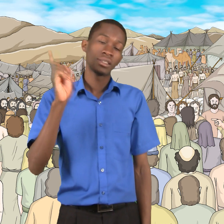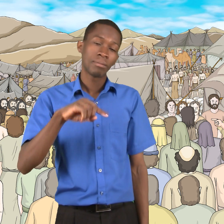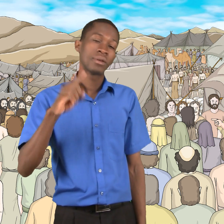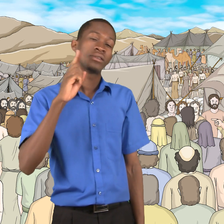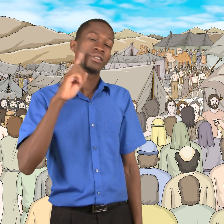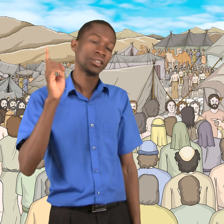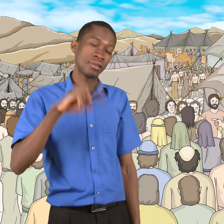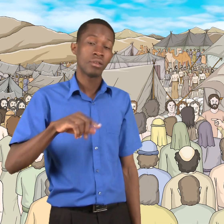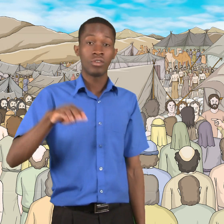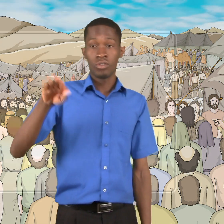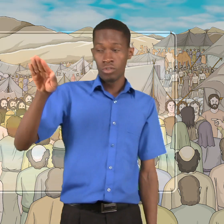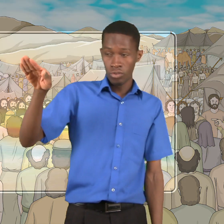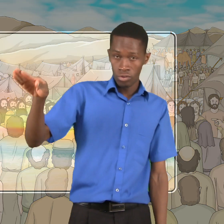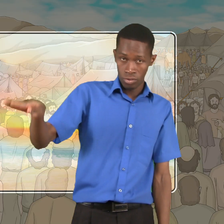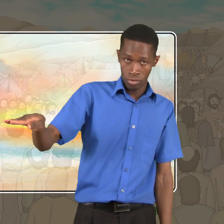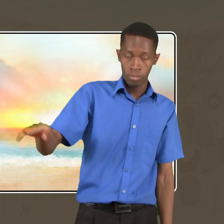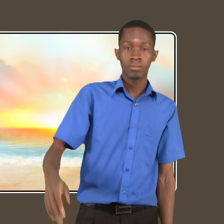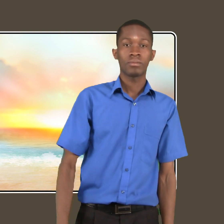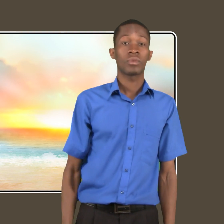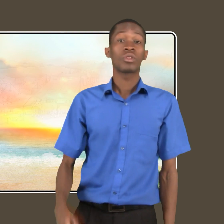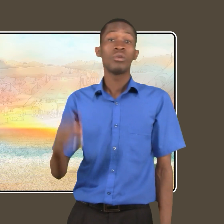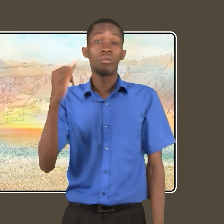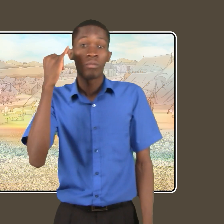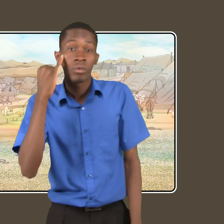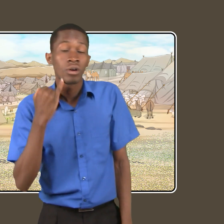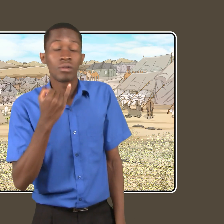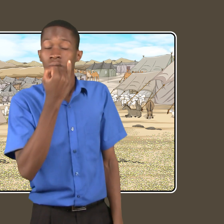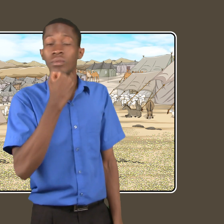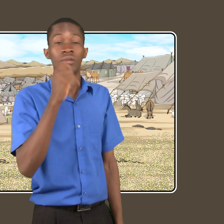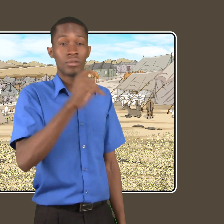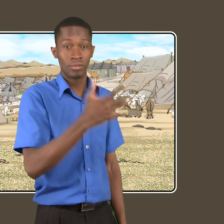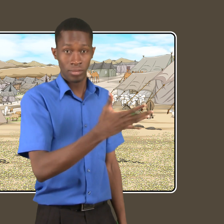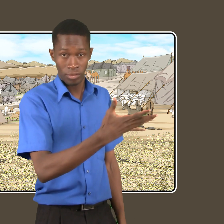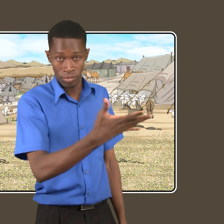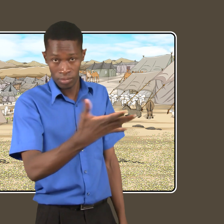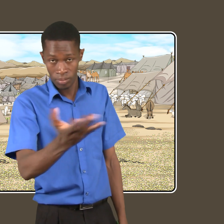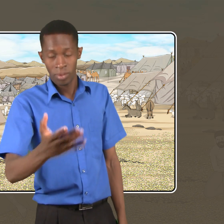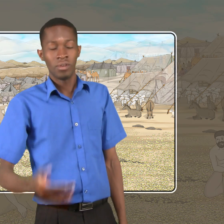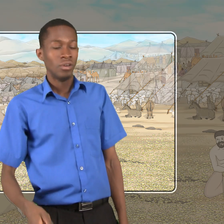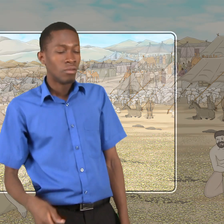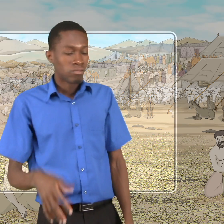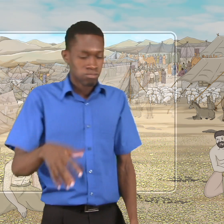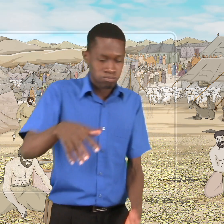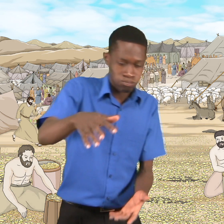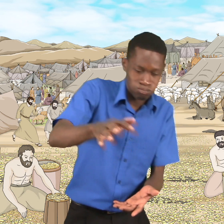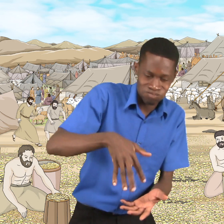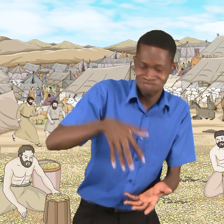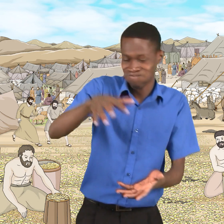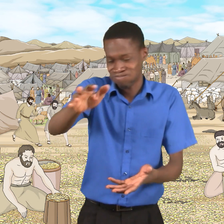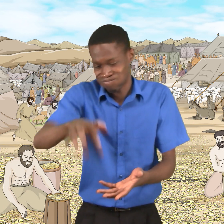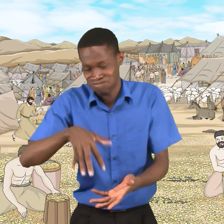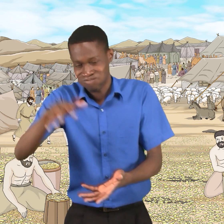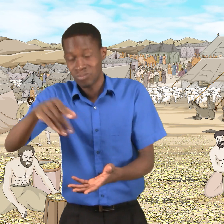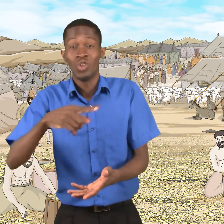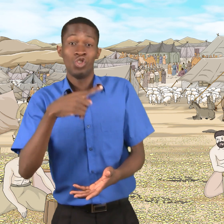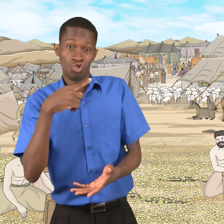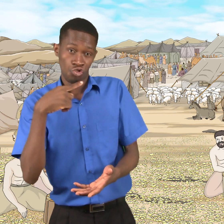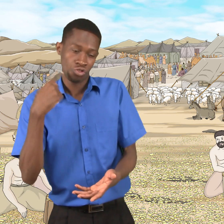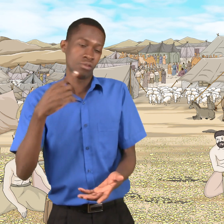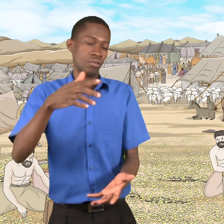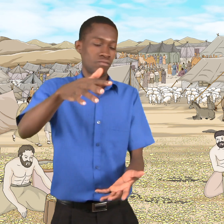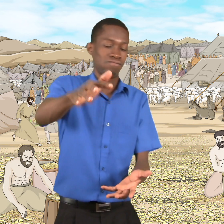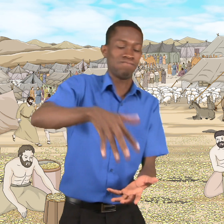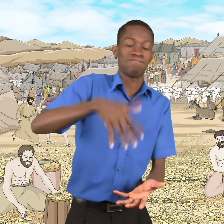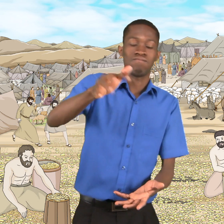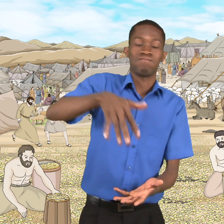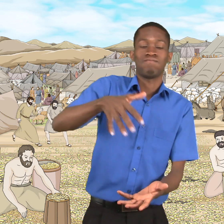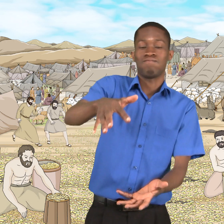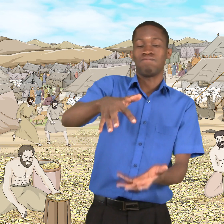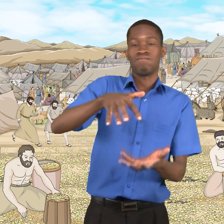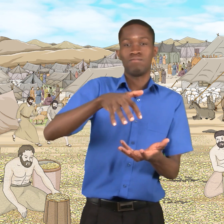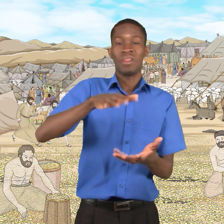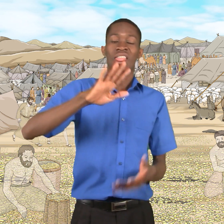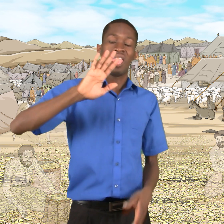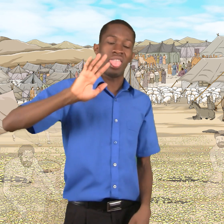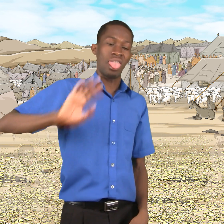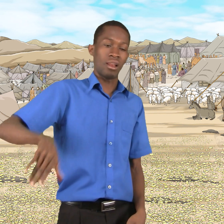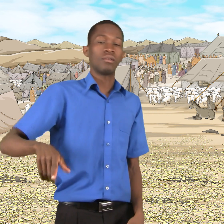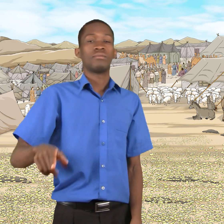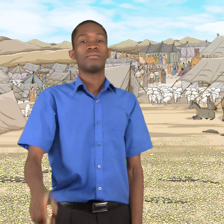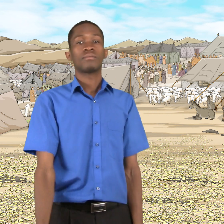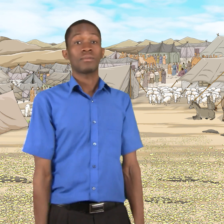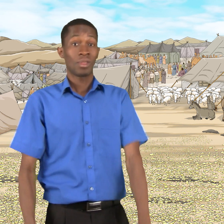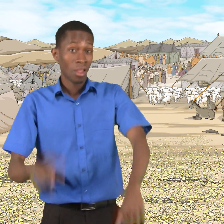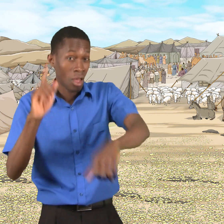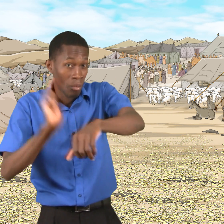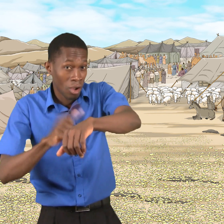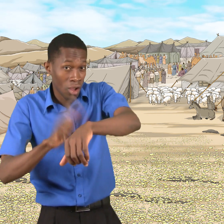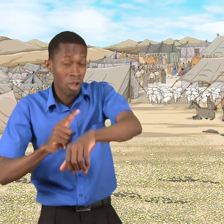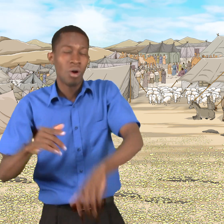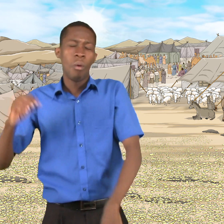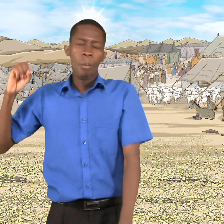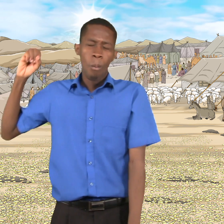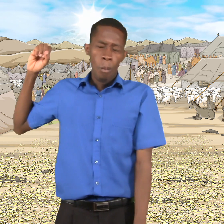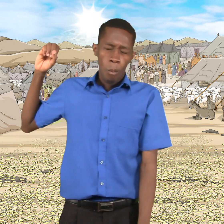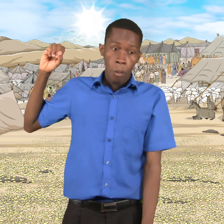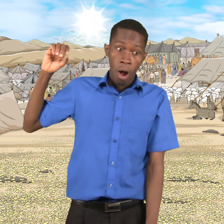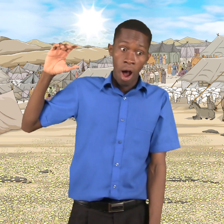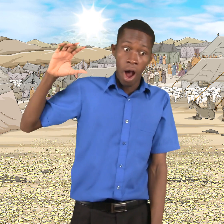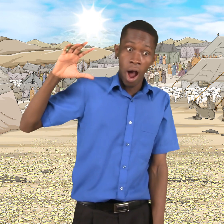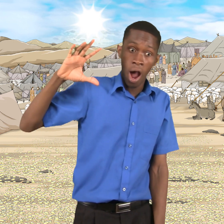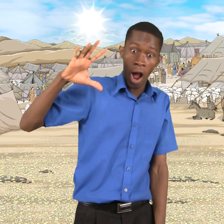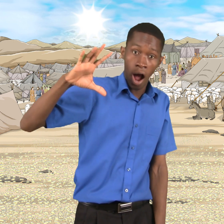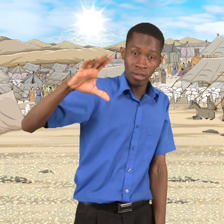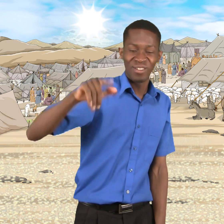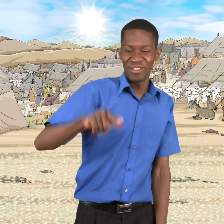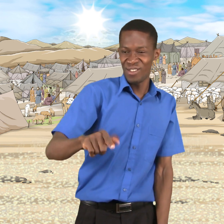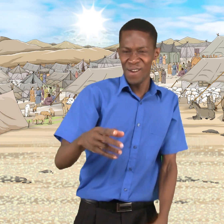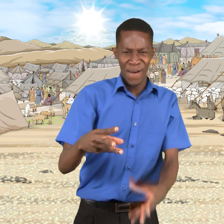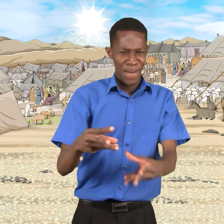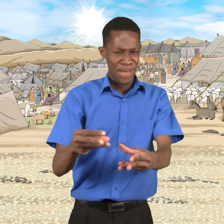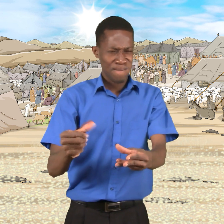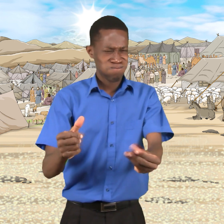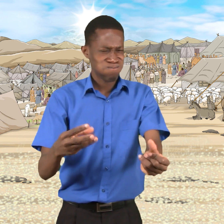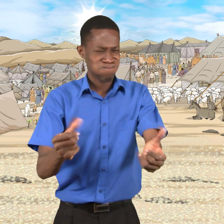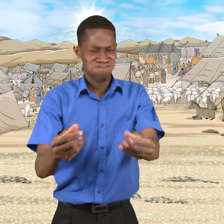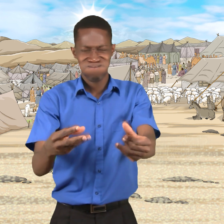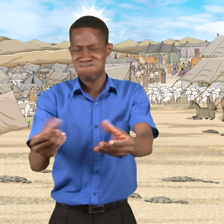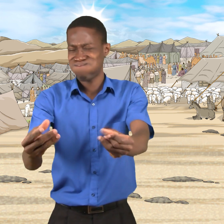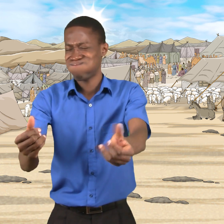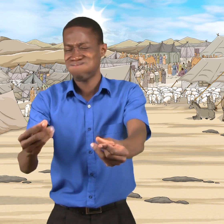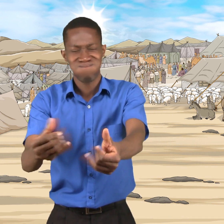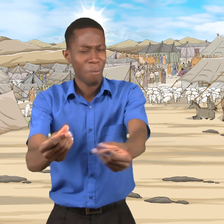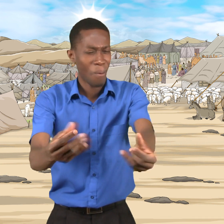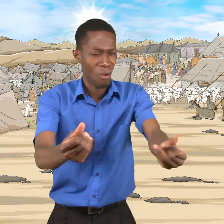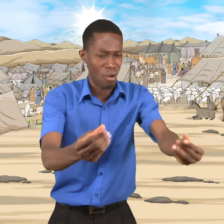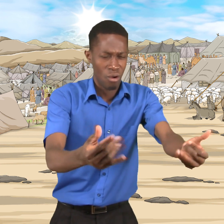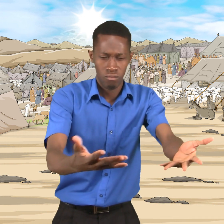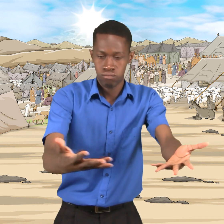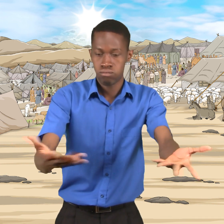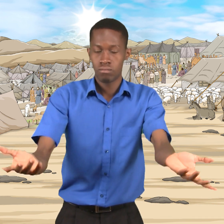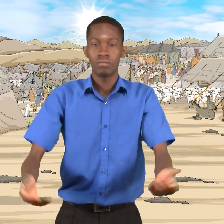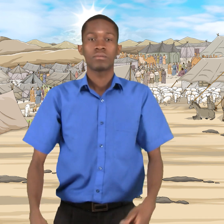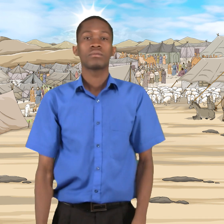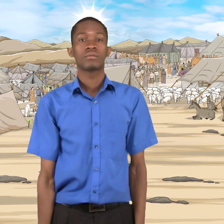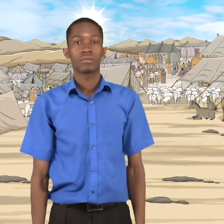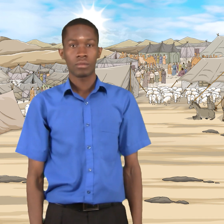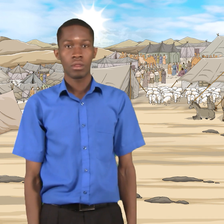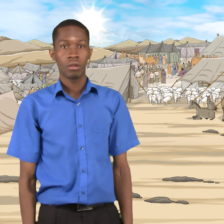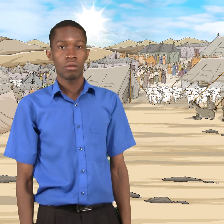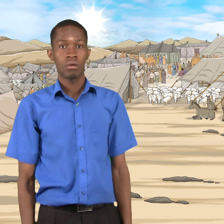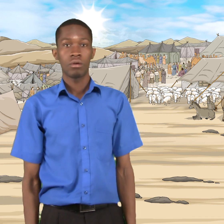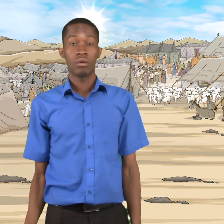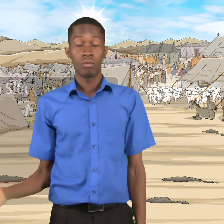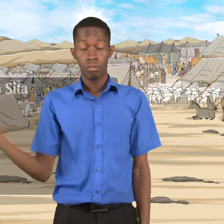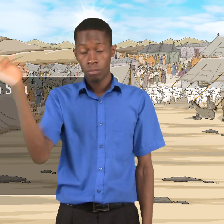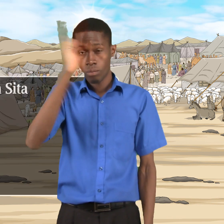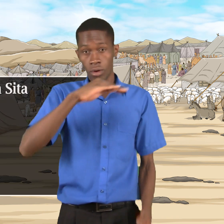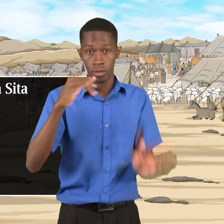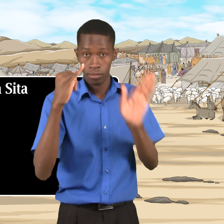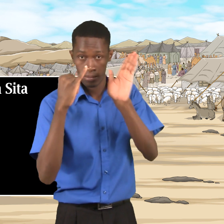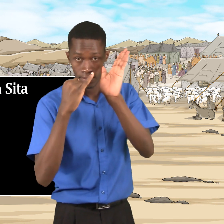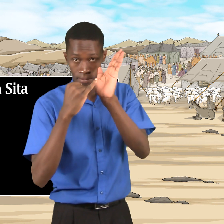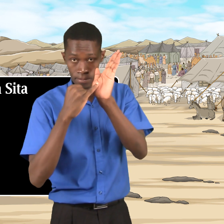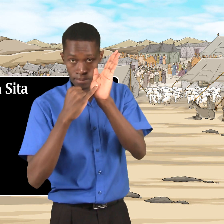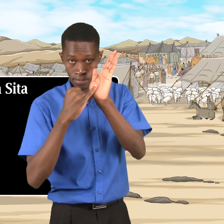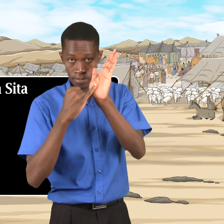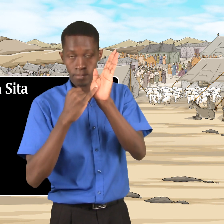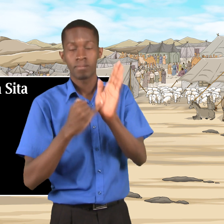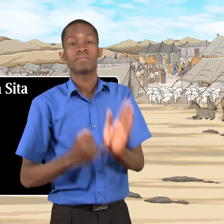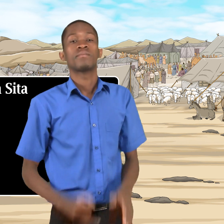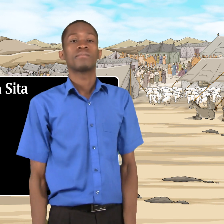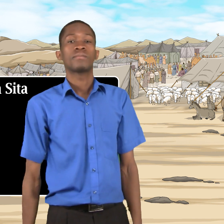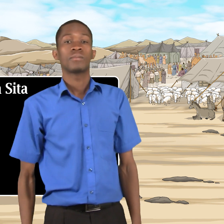Every morning each one gathered as much as was needed, and when the sun grew hot, it melted away.